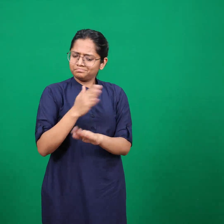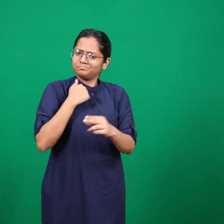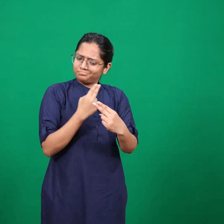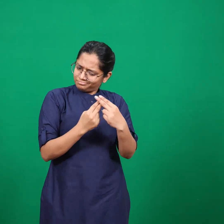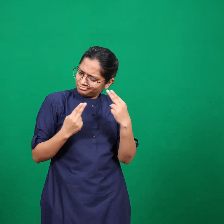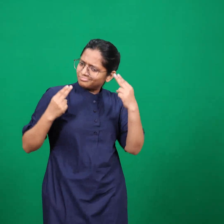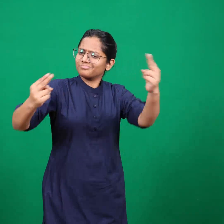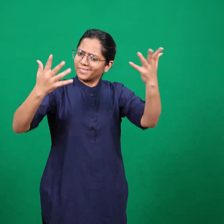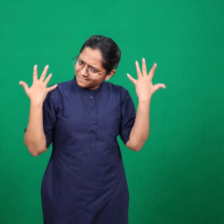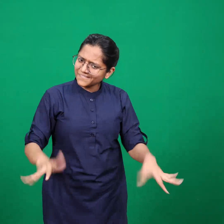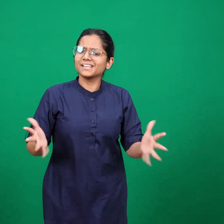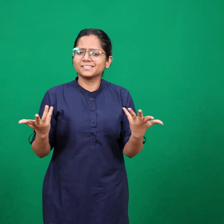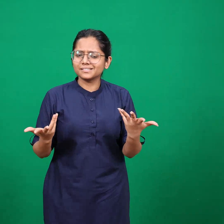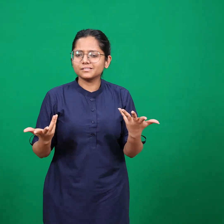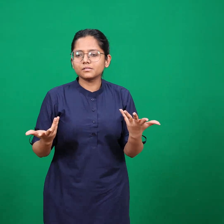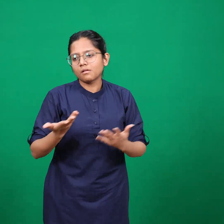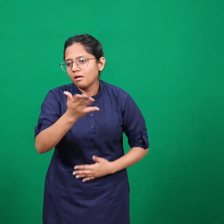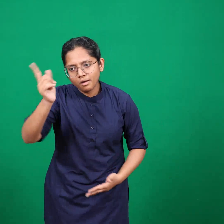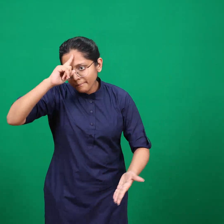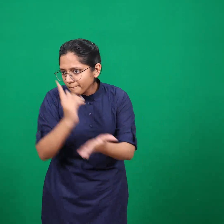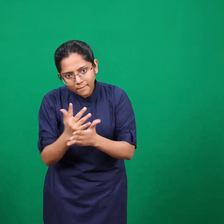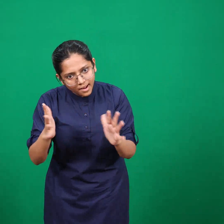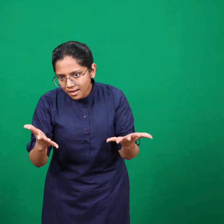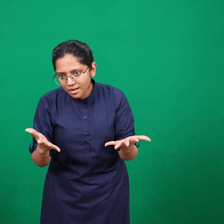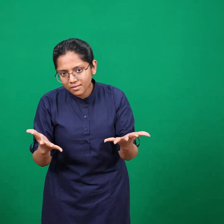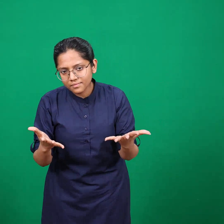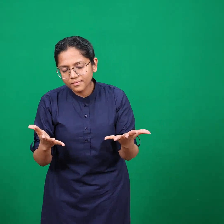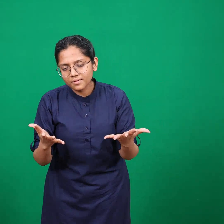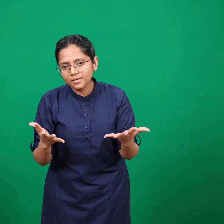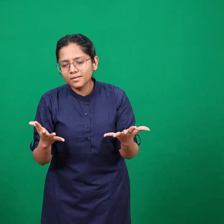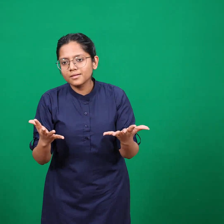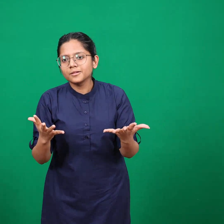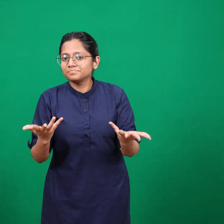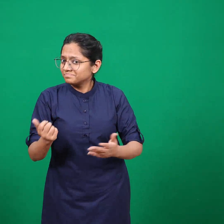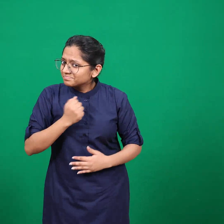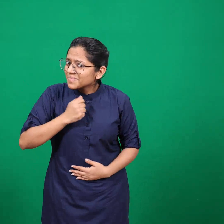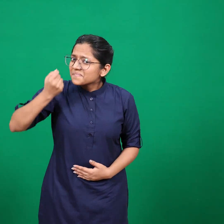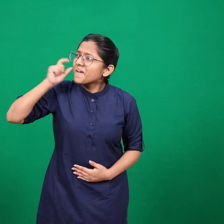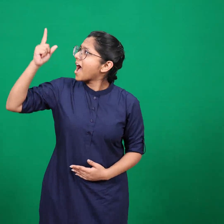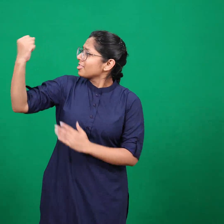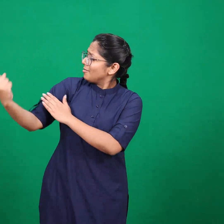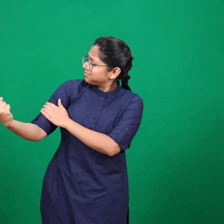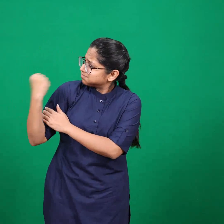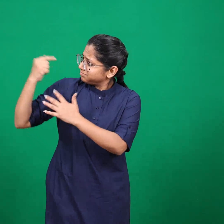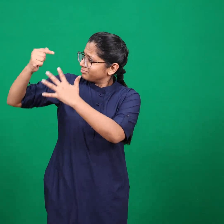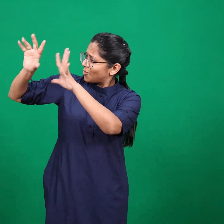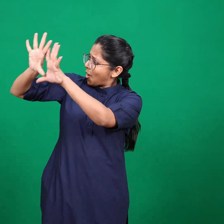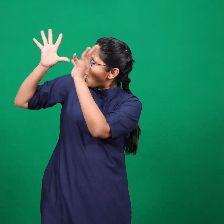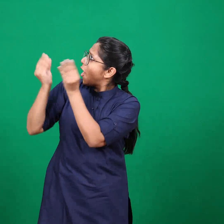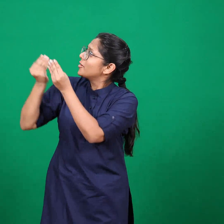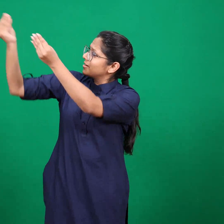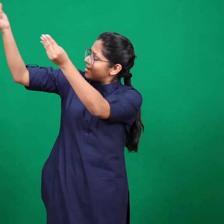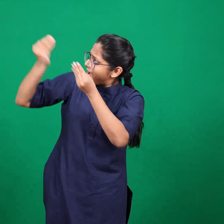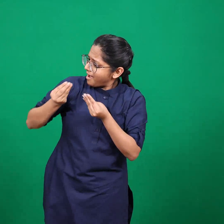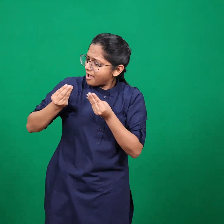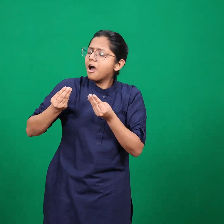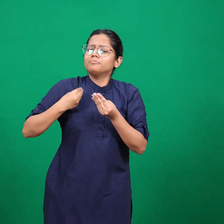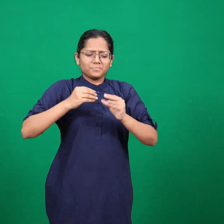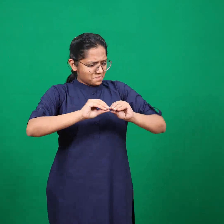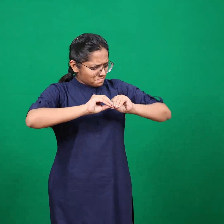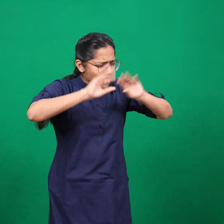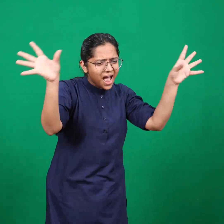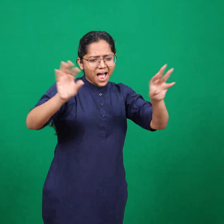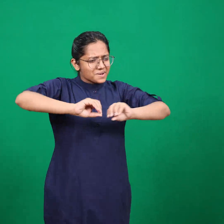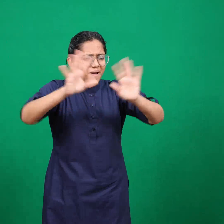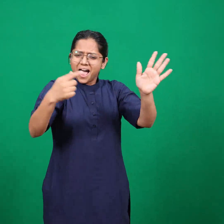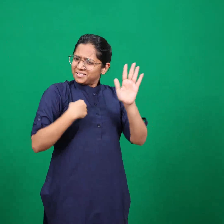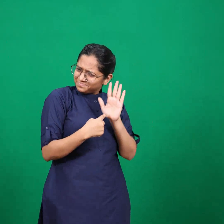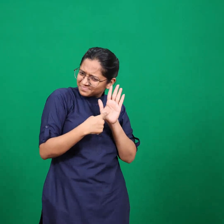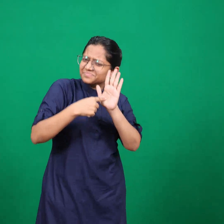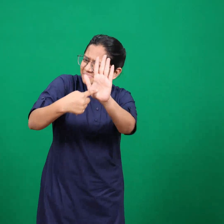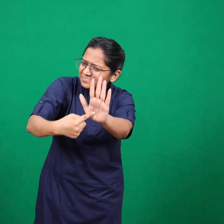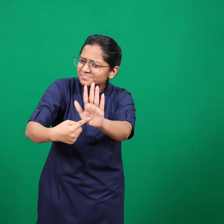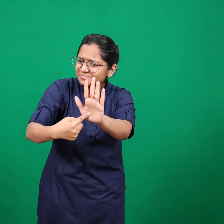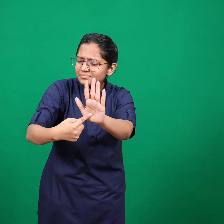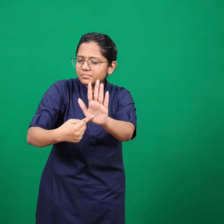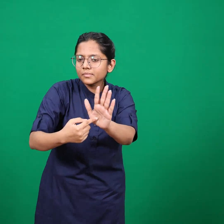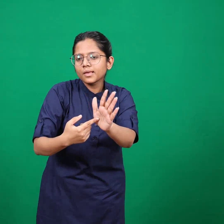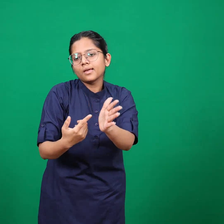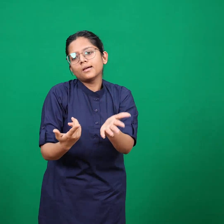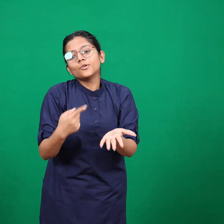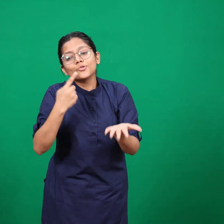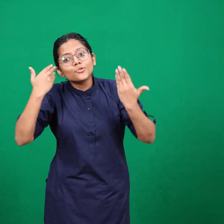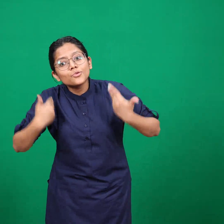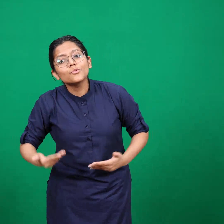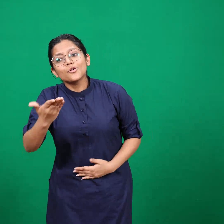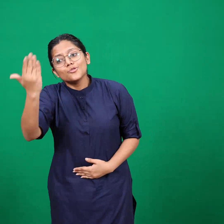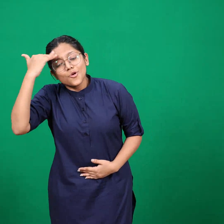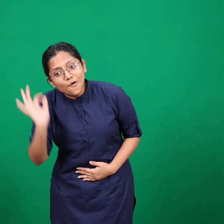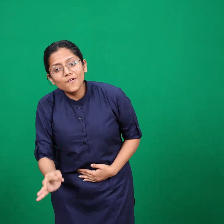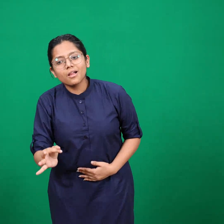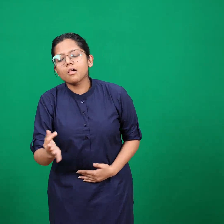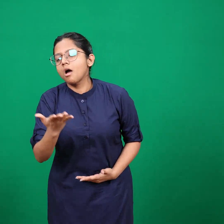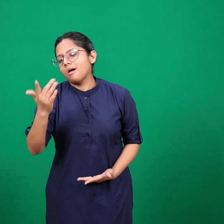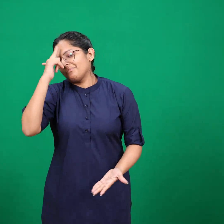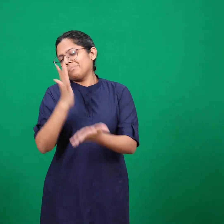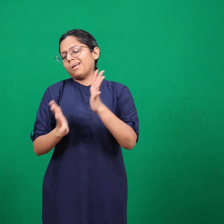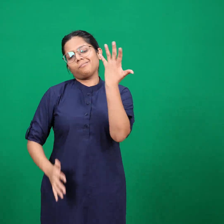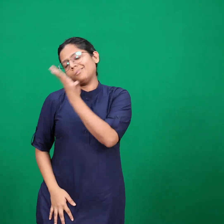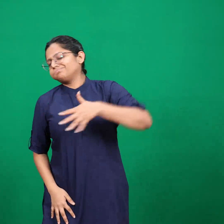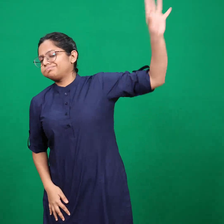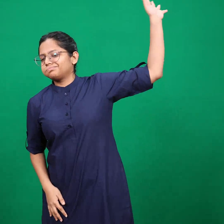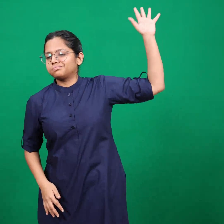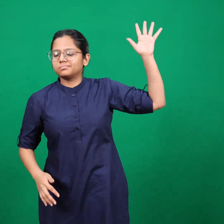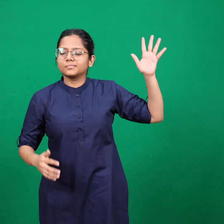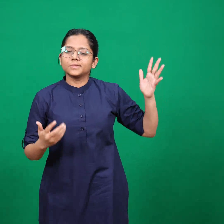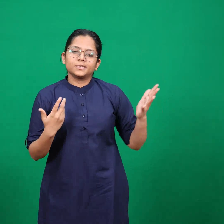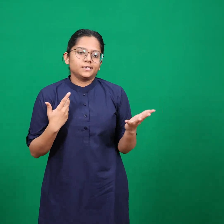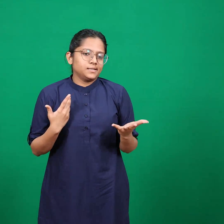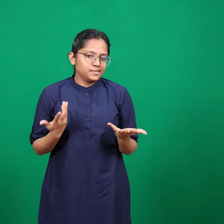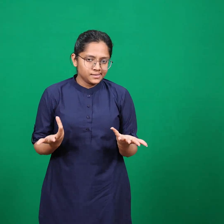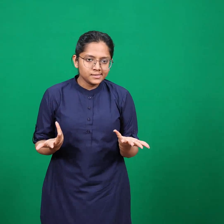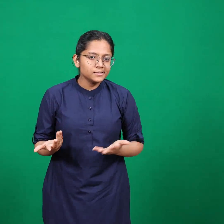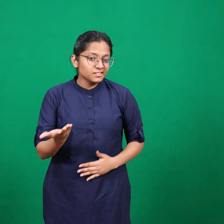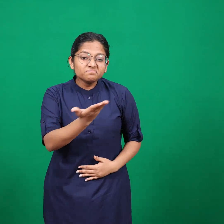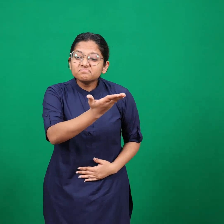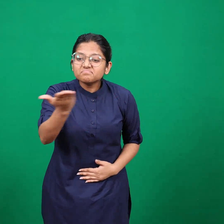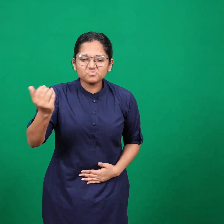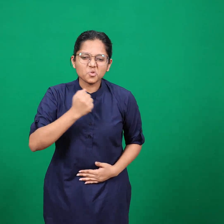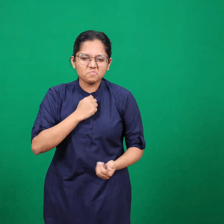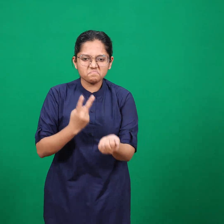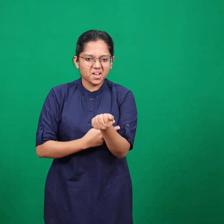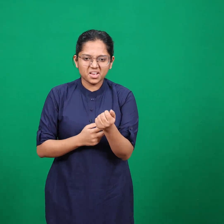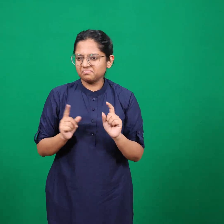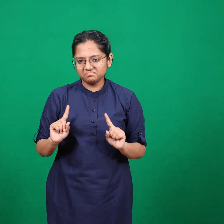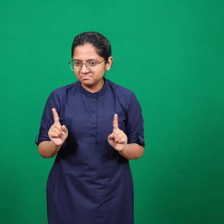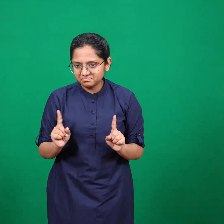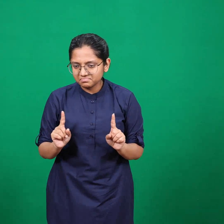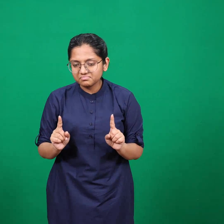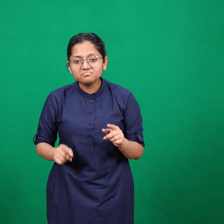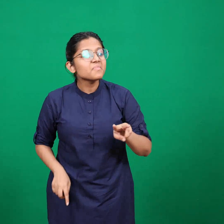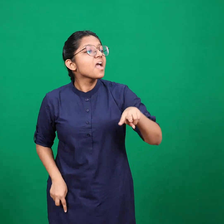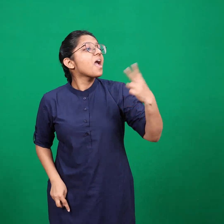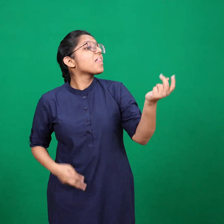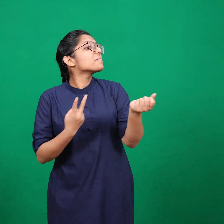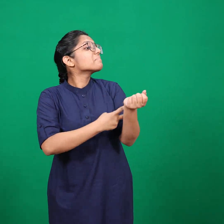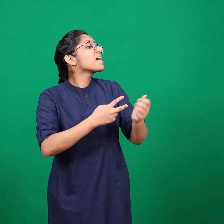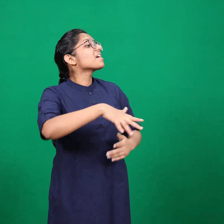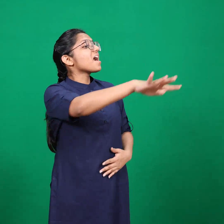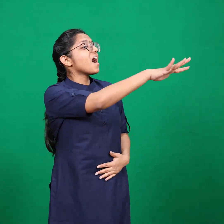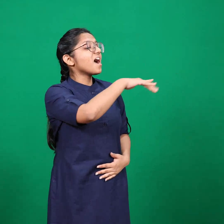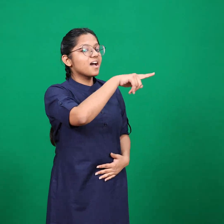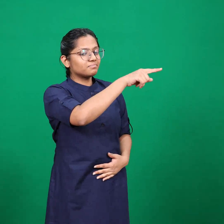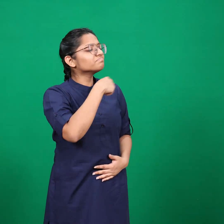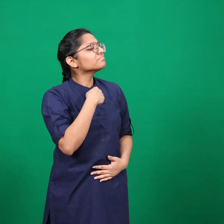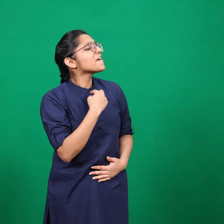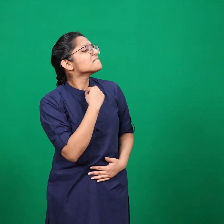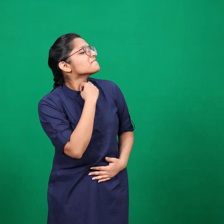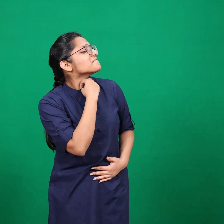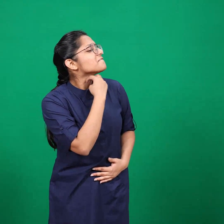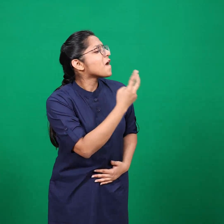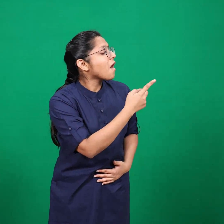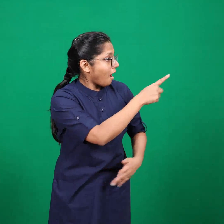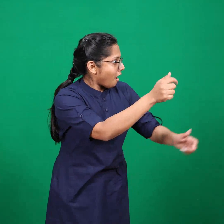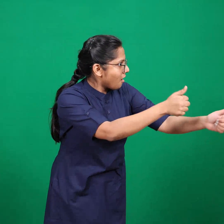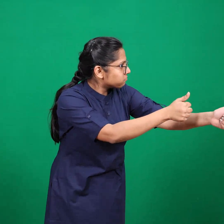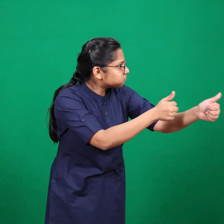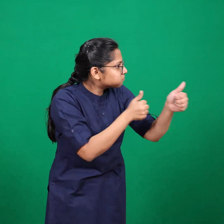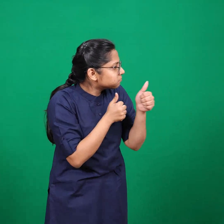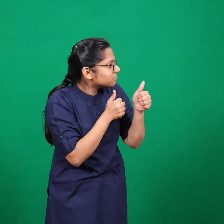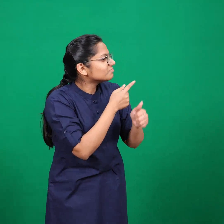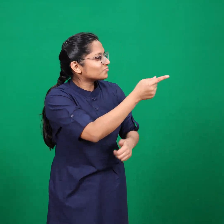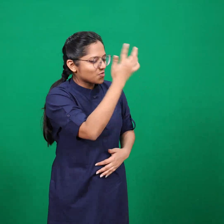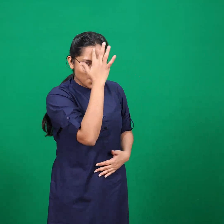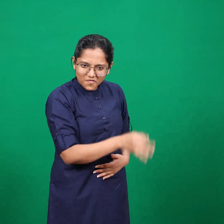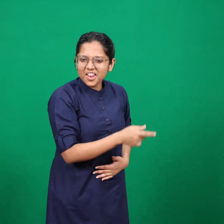"I already told you," Jesus replied, "but you did not believe. The works I do in My Father's name testify on My behalf.